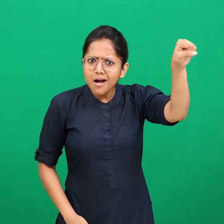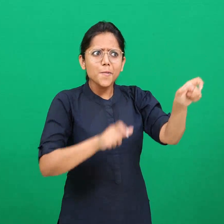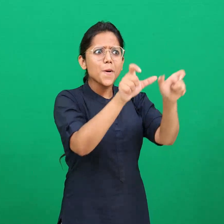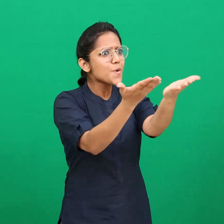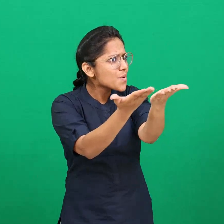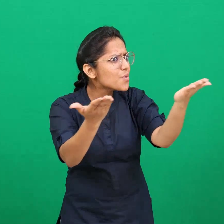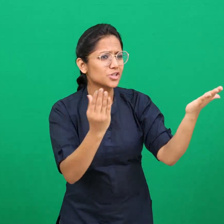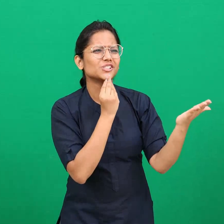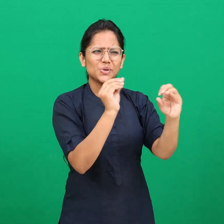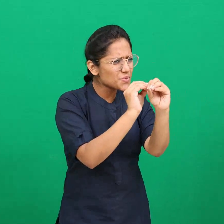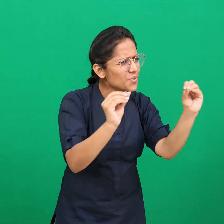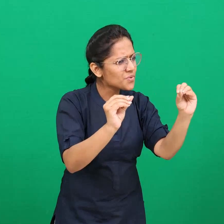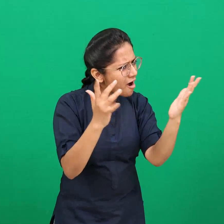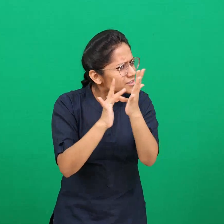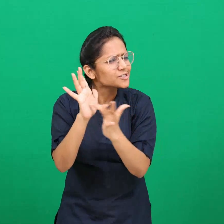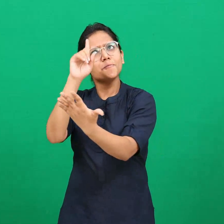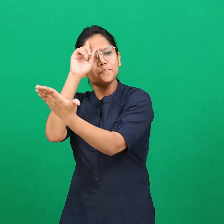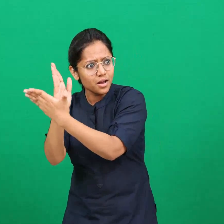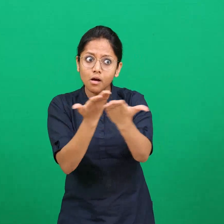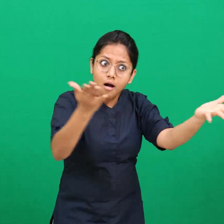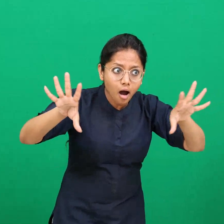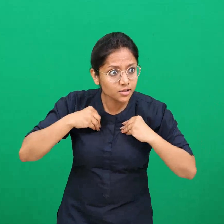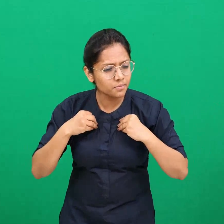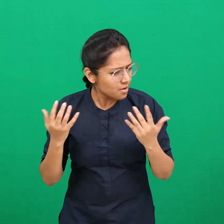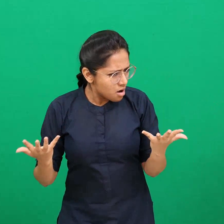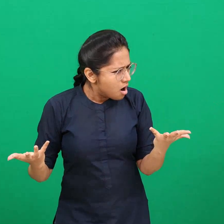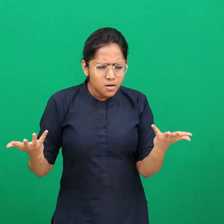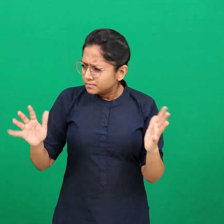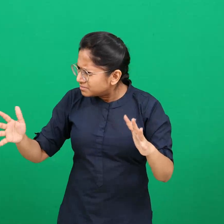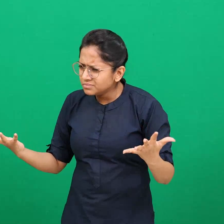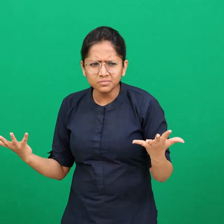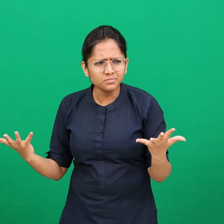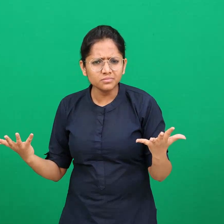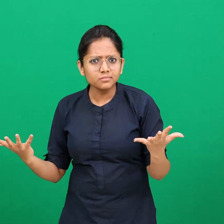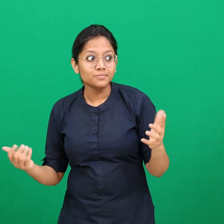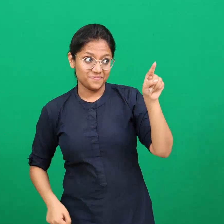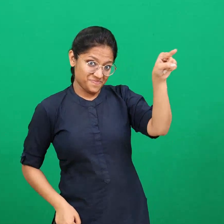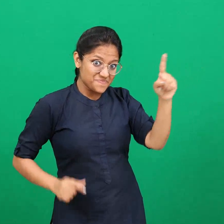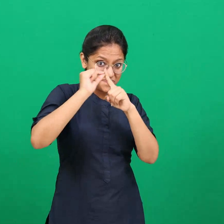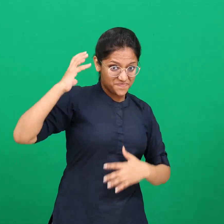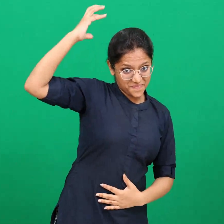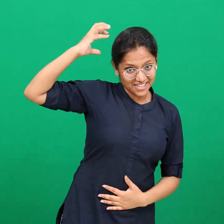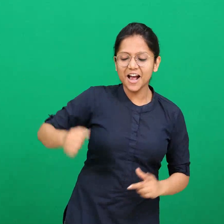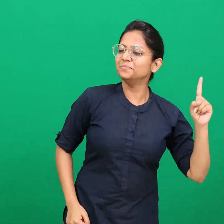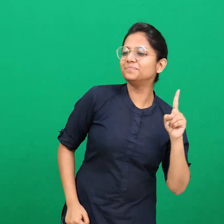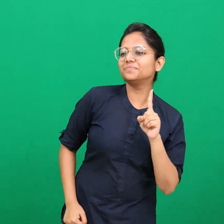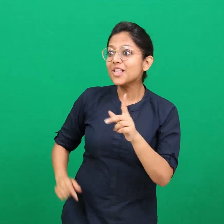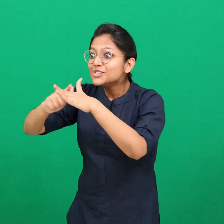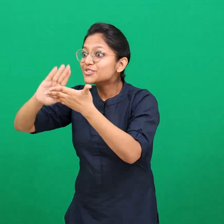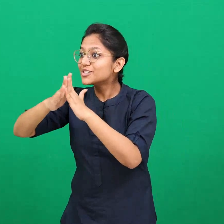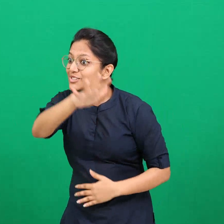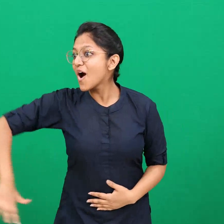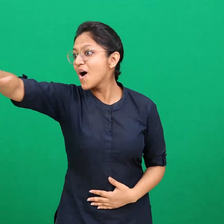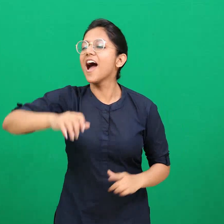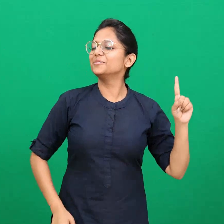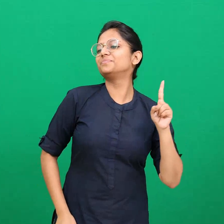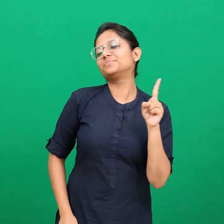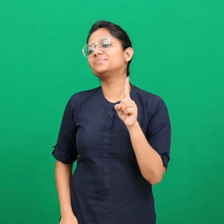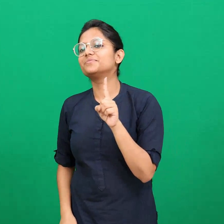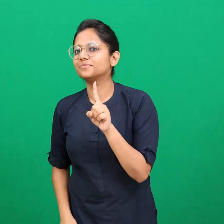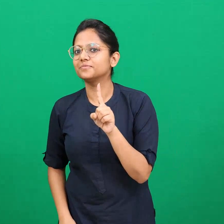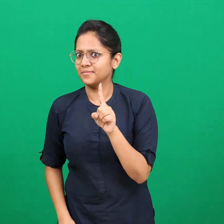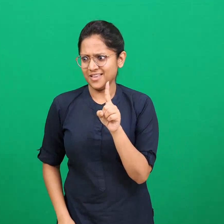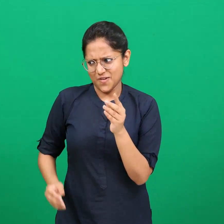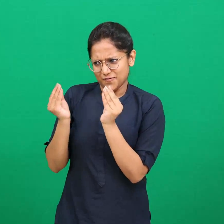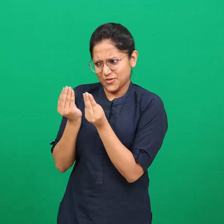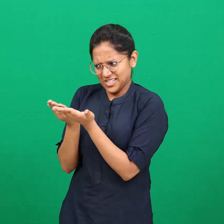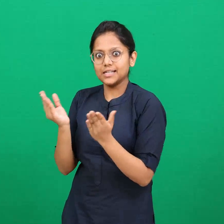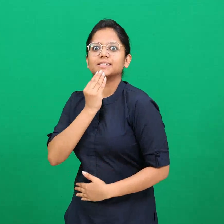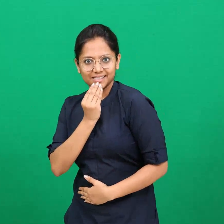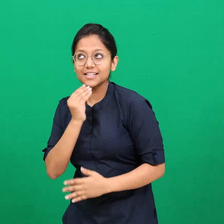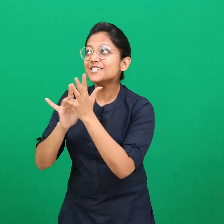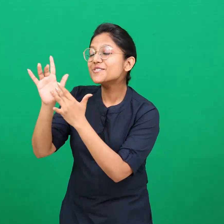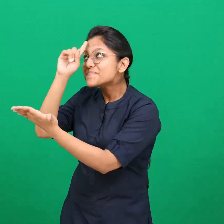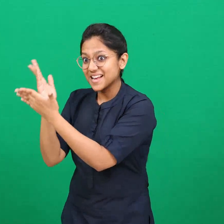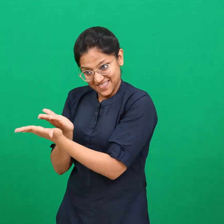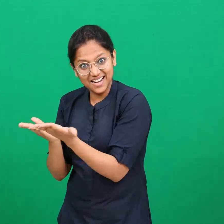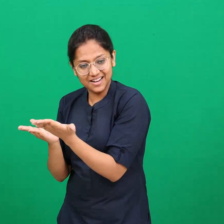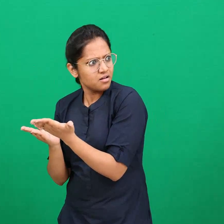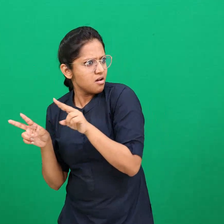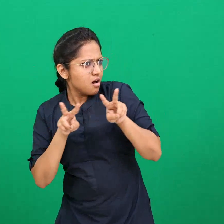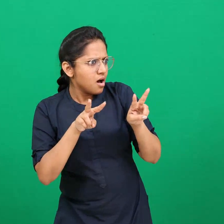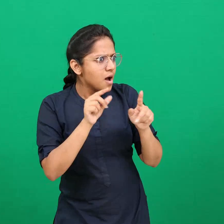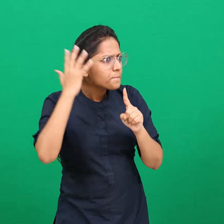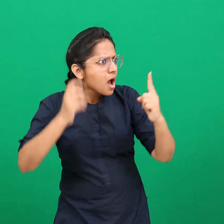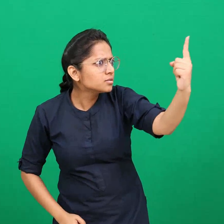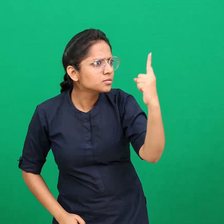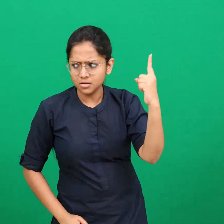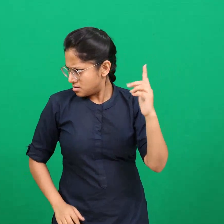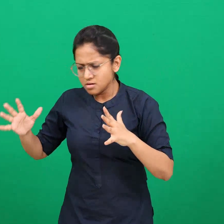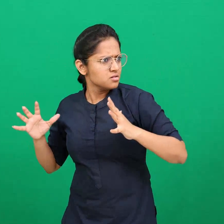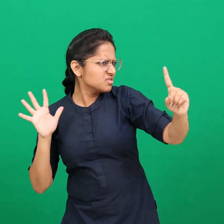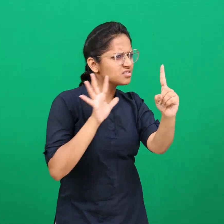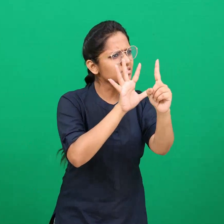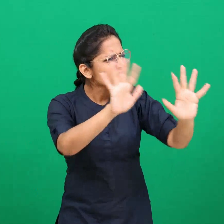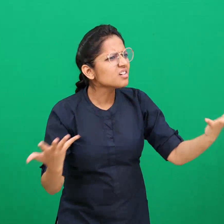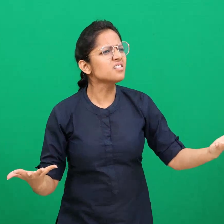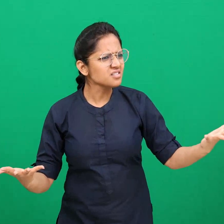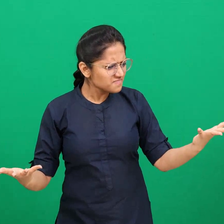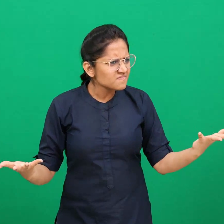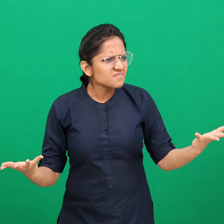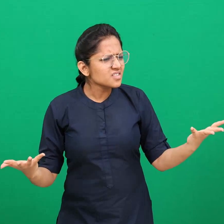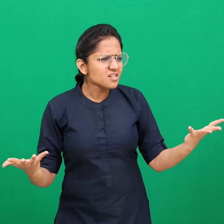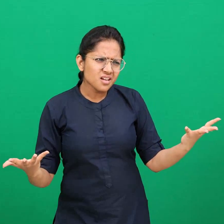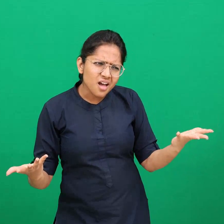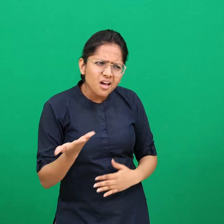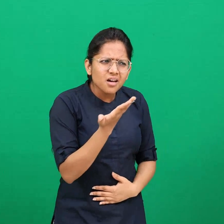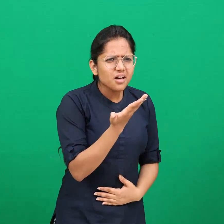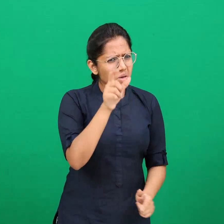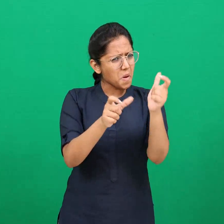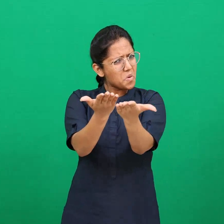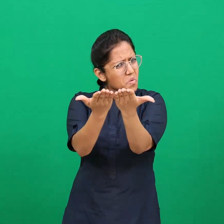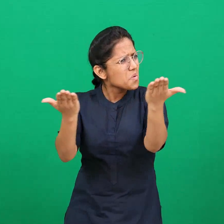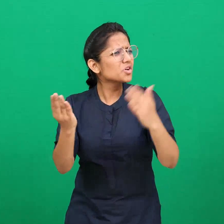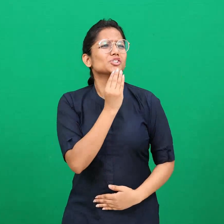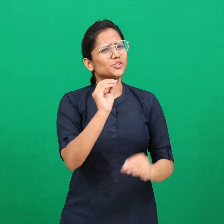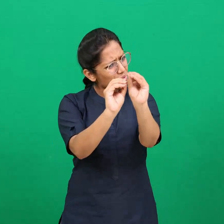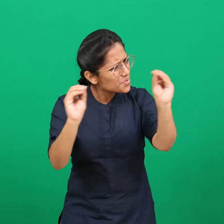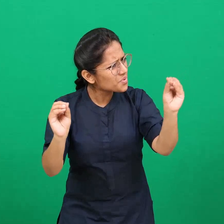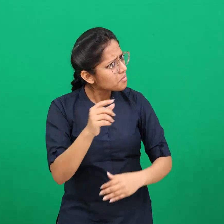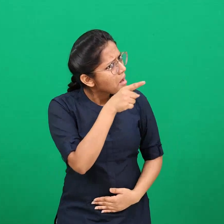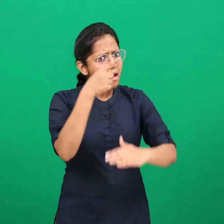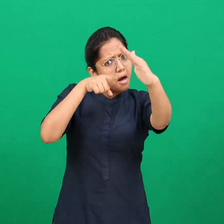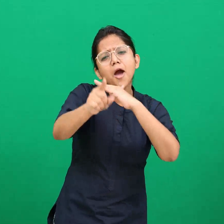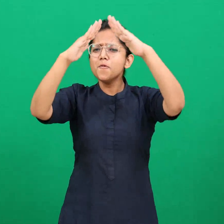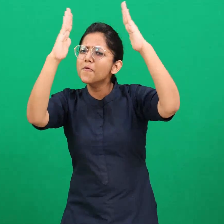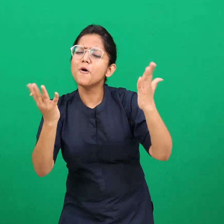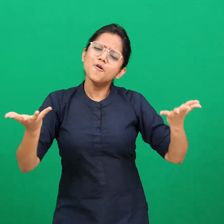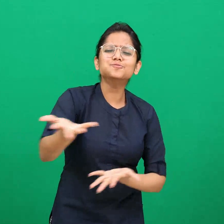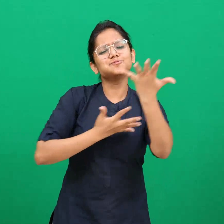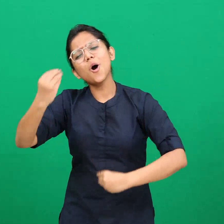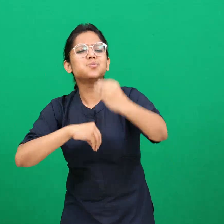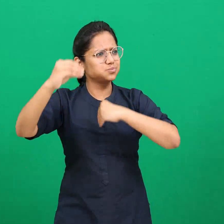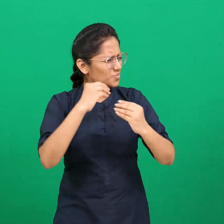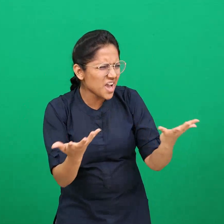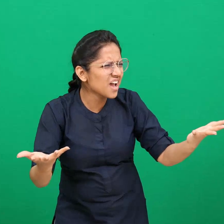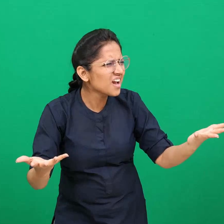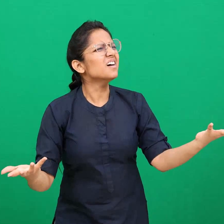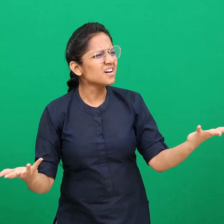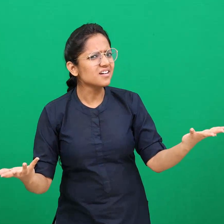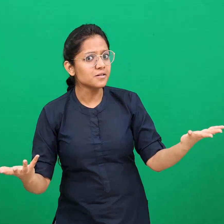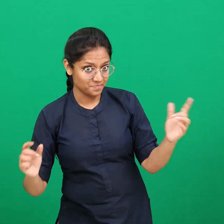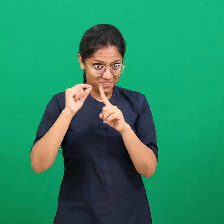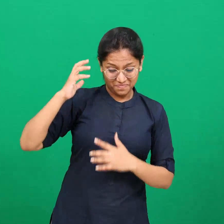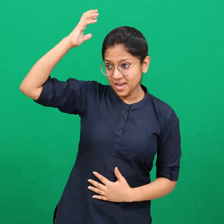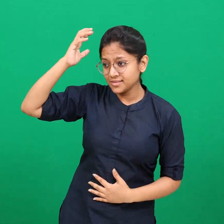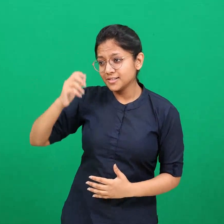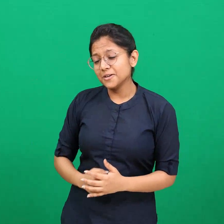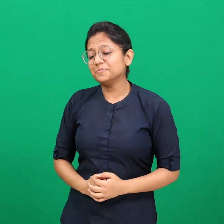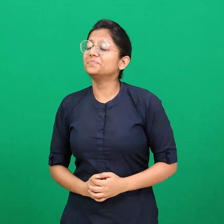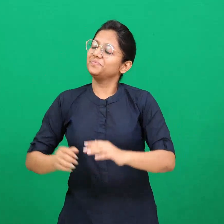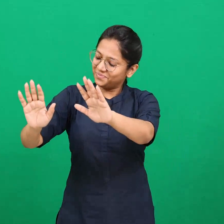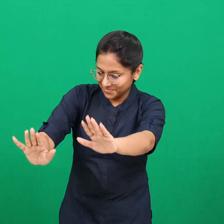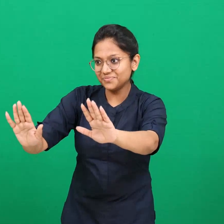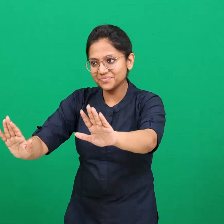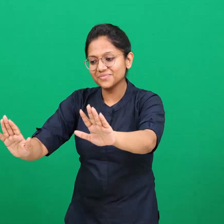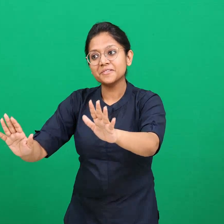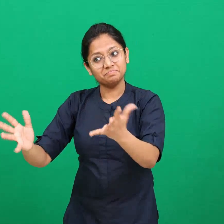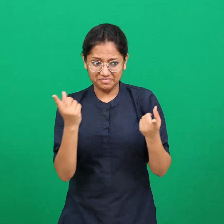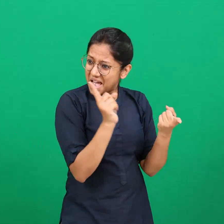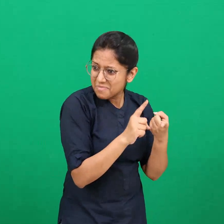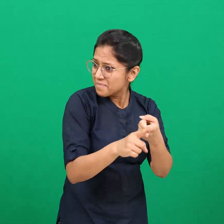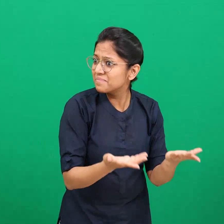So when Peter went up to Jerusalem, the circumcised believers took issue with him and said, "You visited uncircumcised men and ate with them."